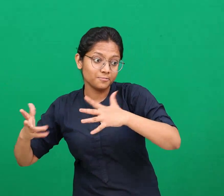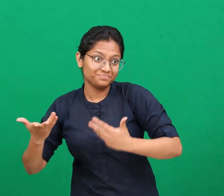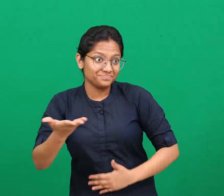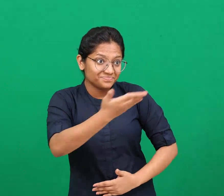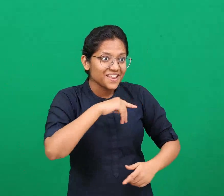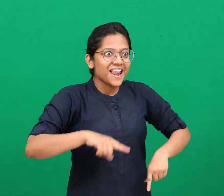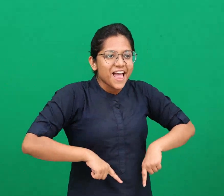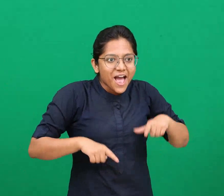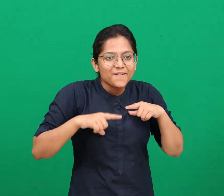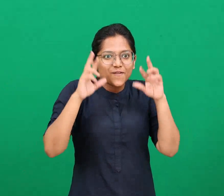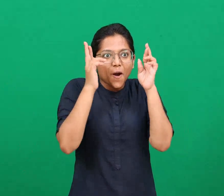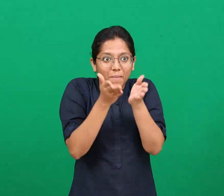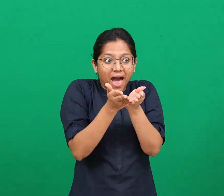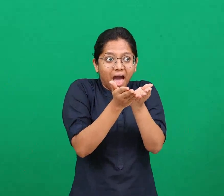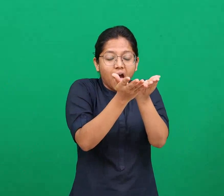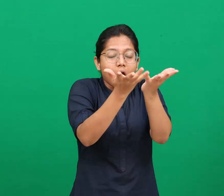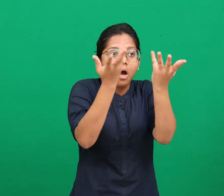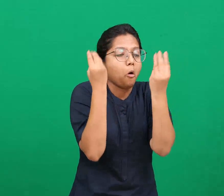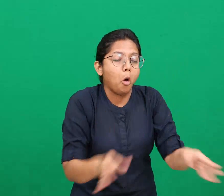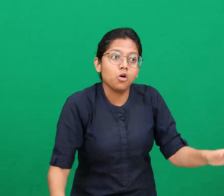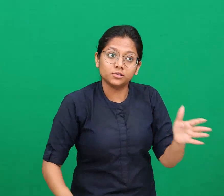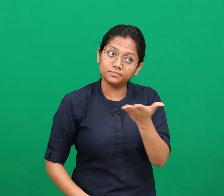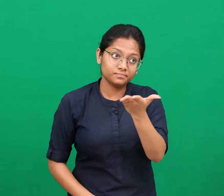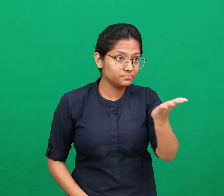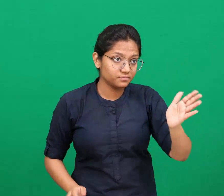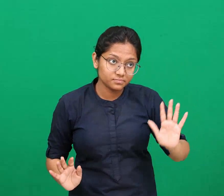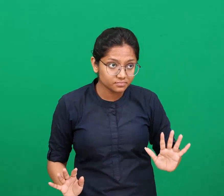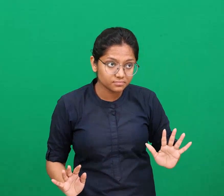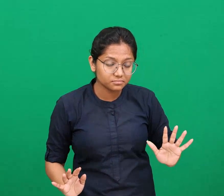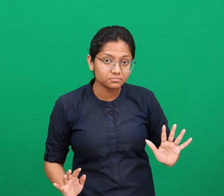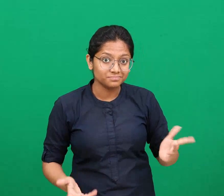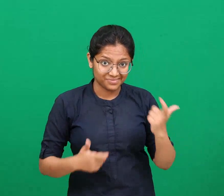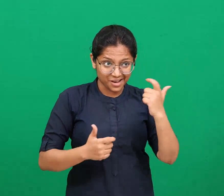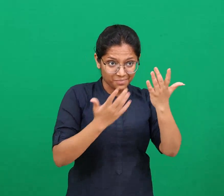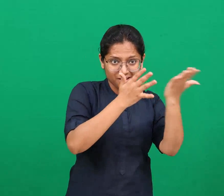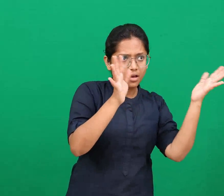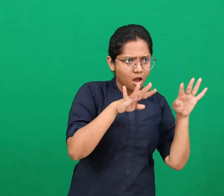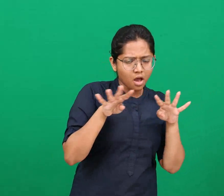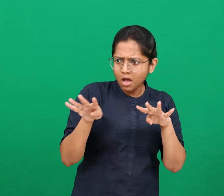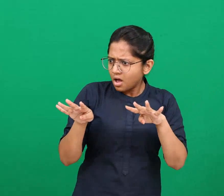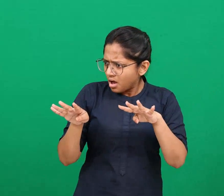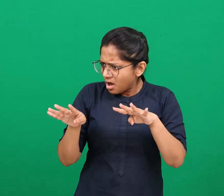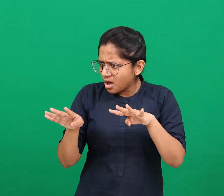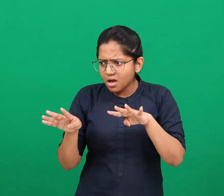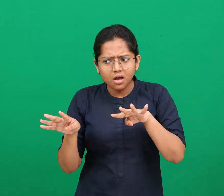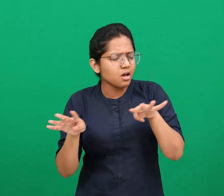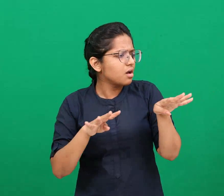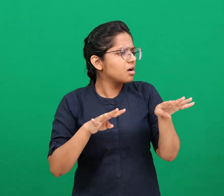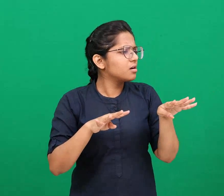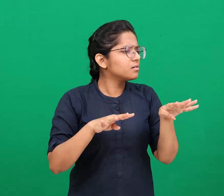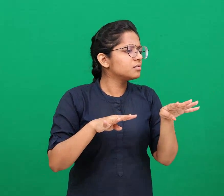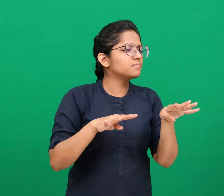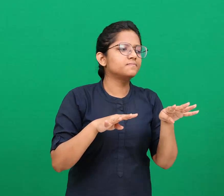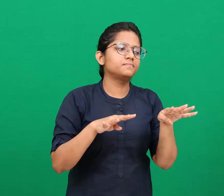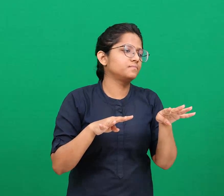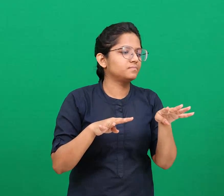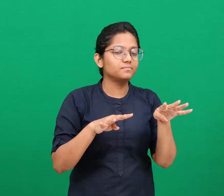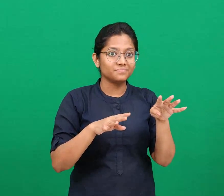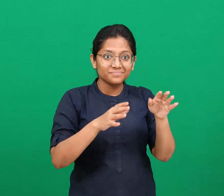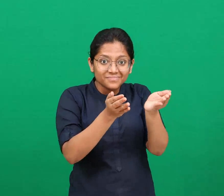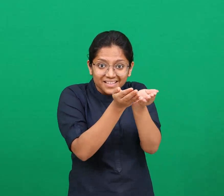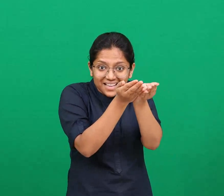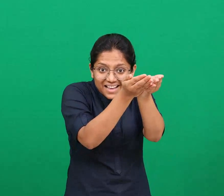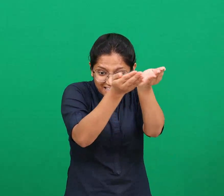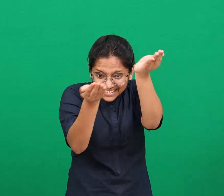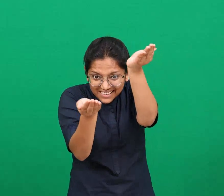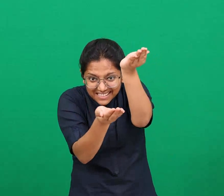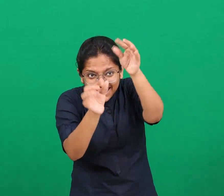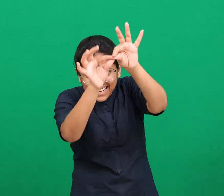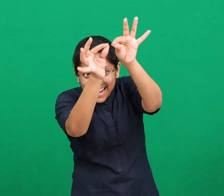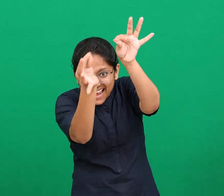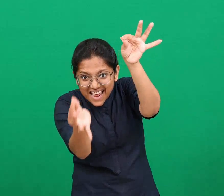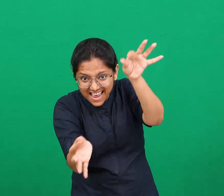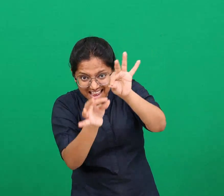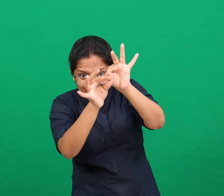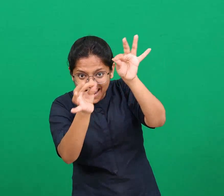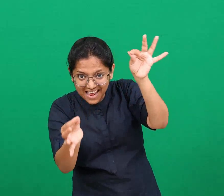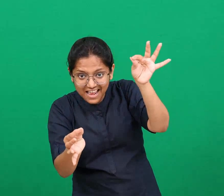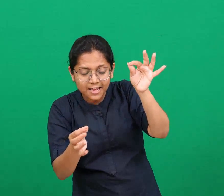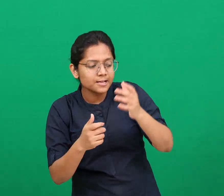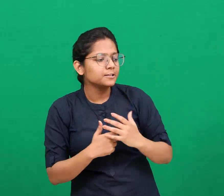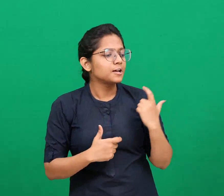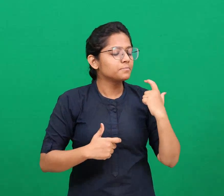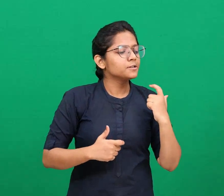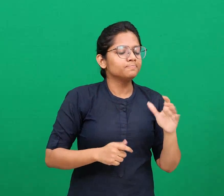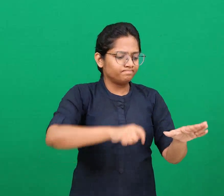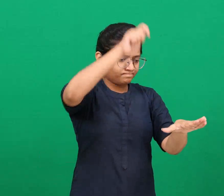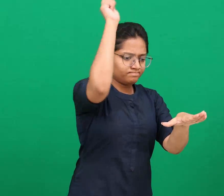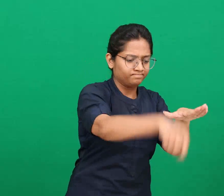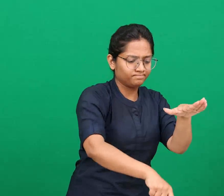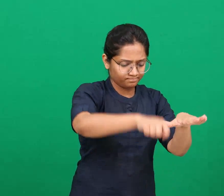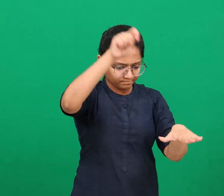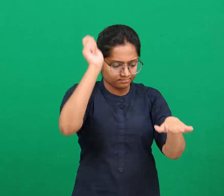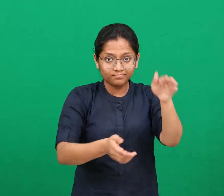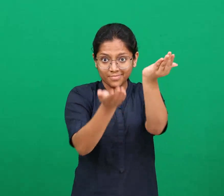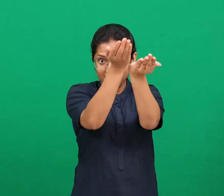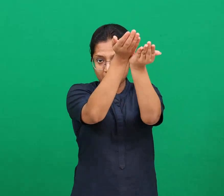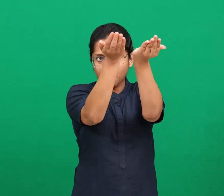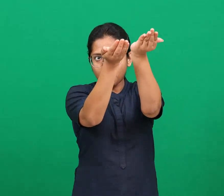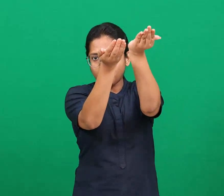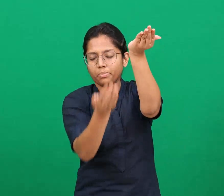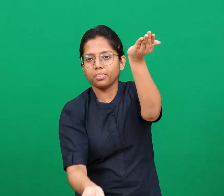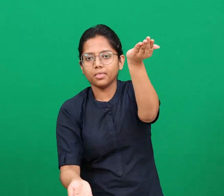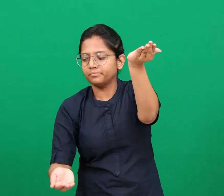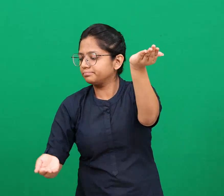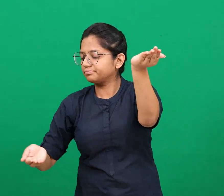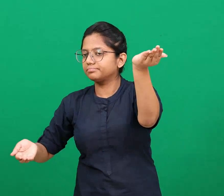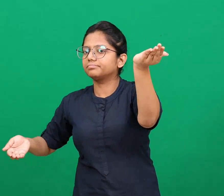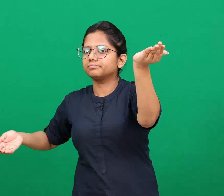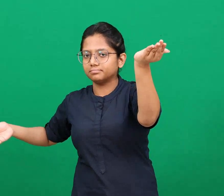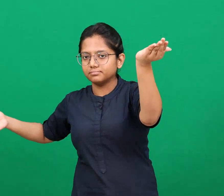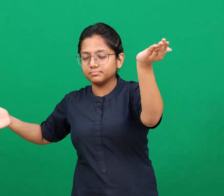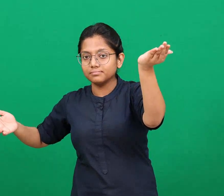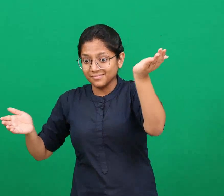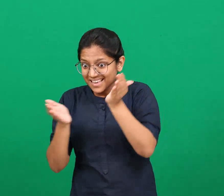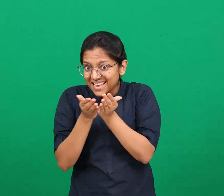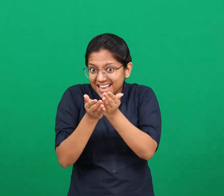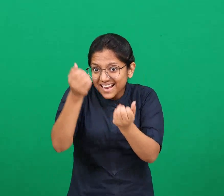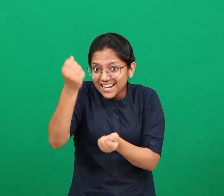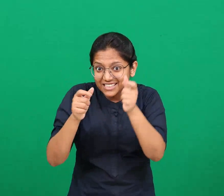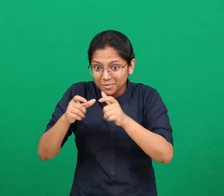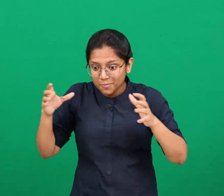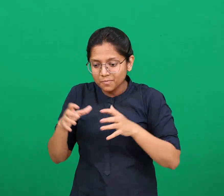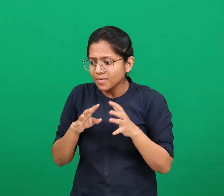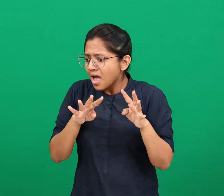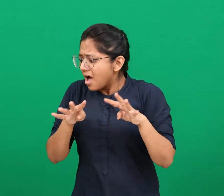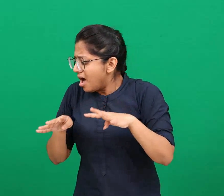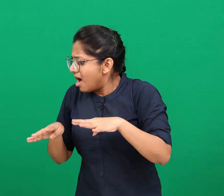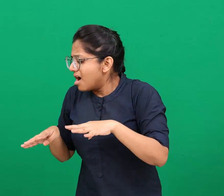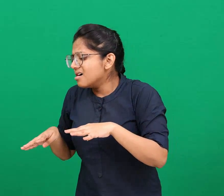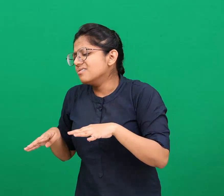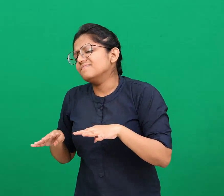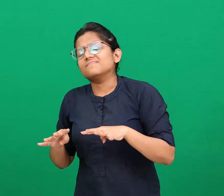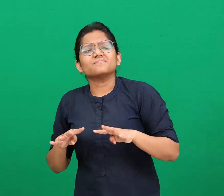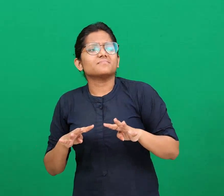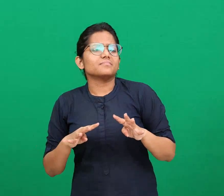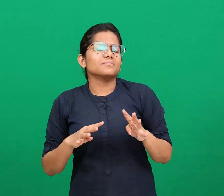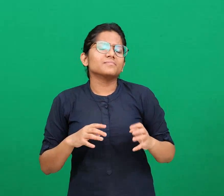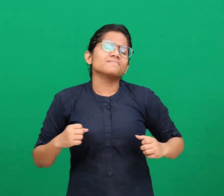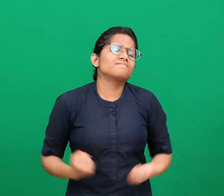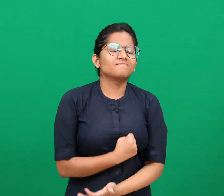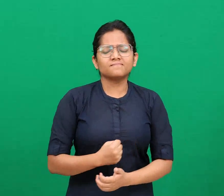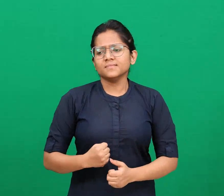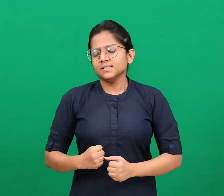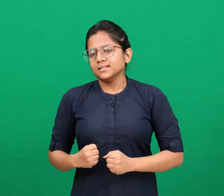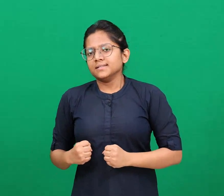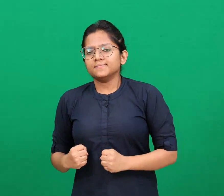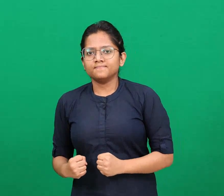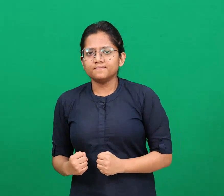So the soldiers cut the ropes to the lifeboat and set it adrift.